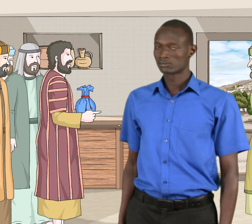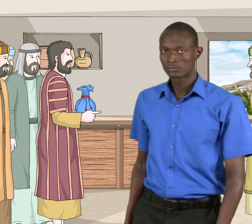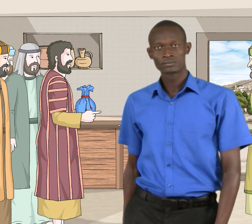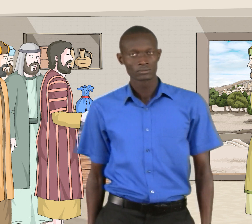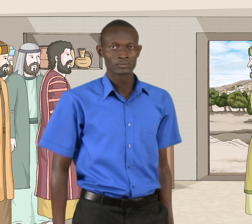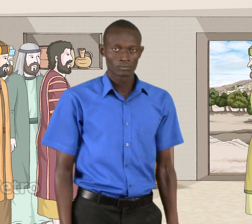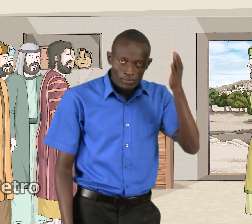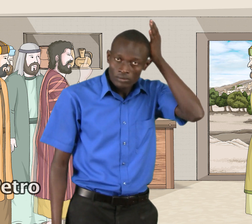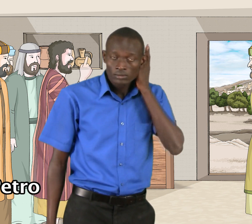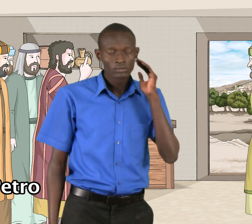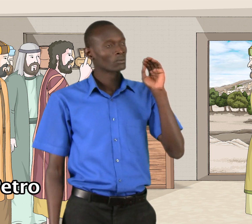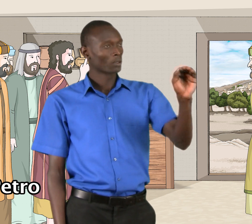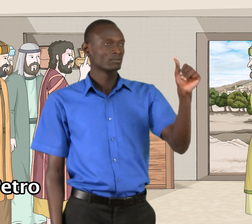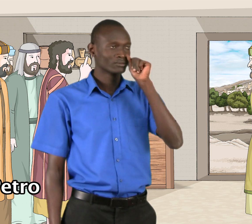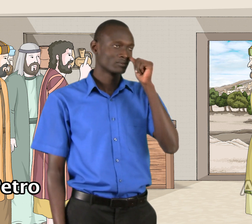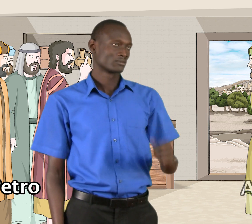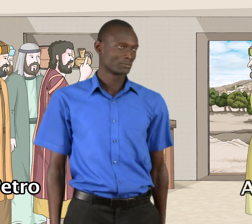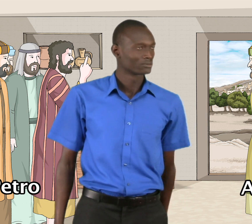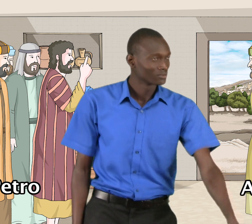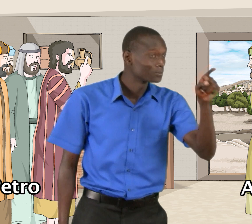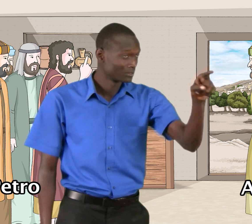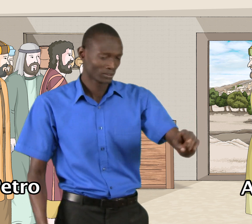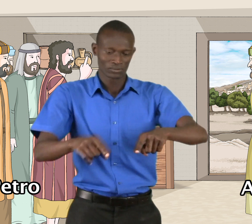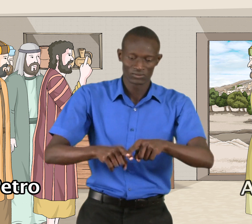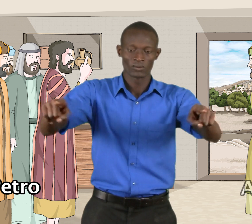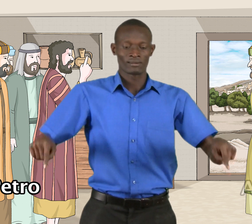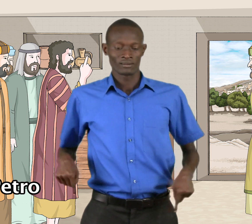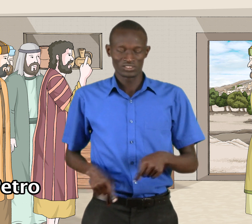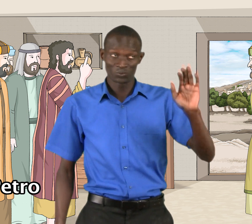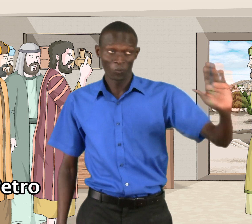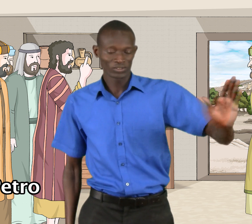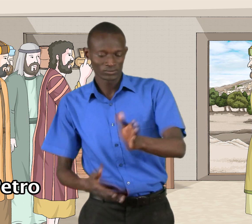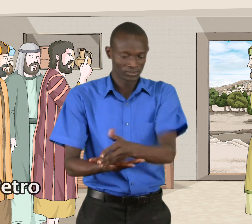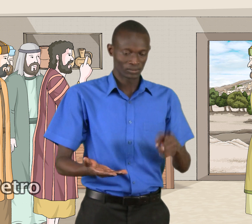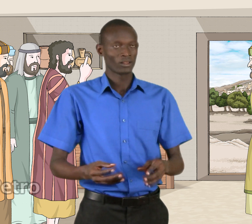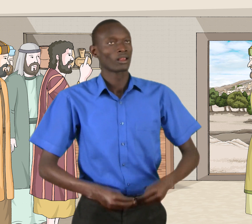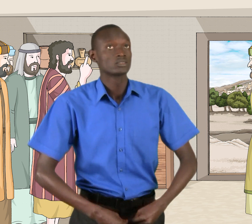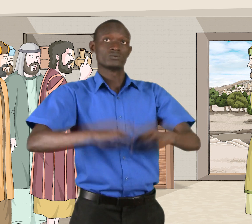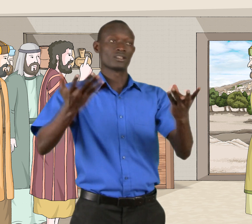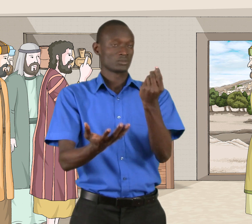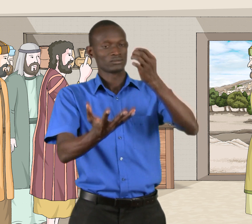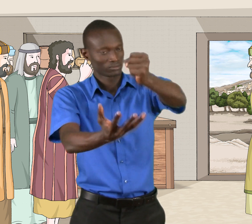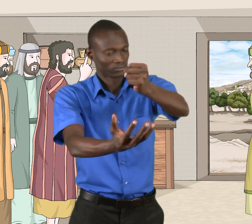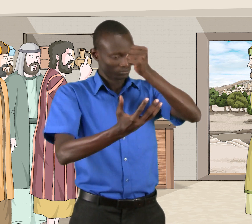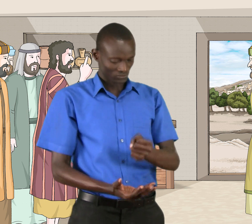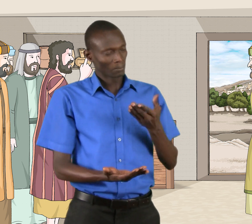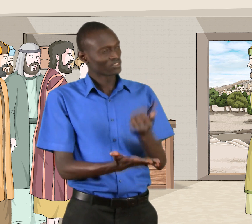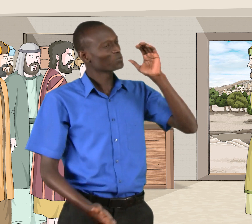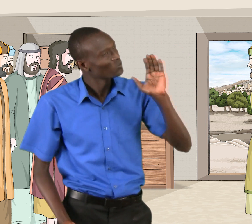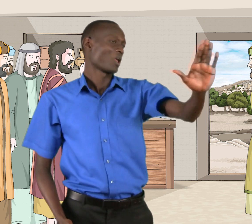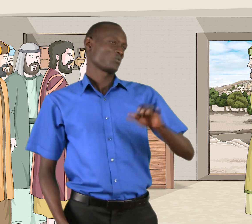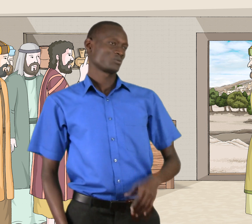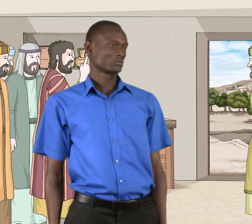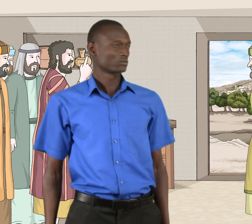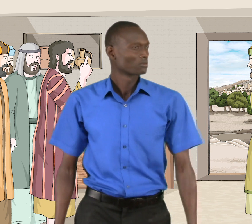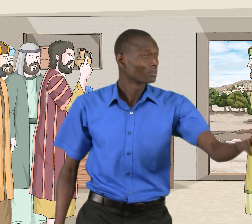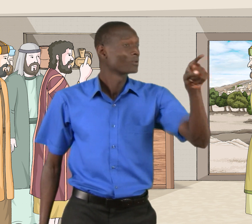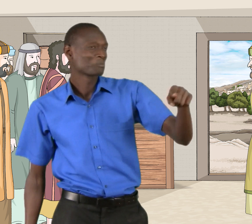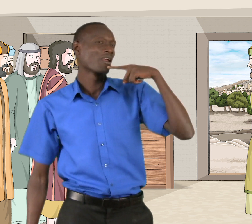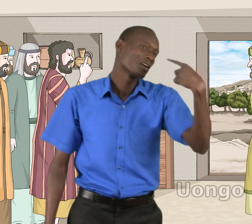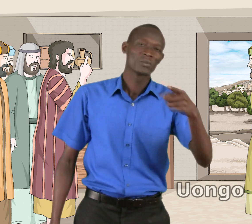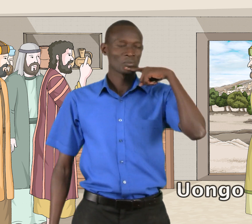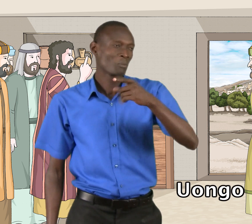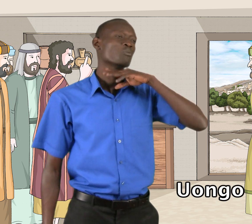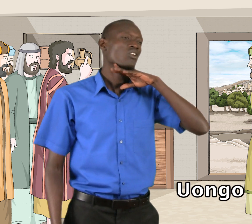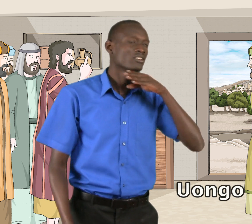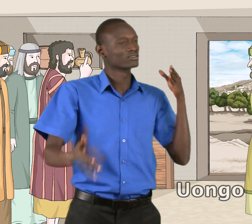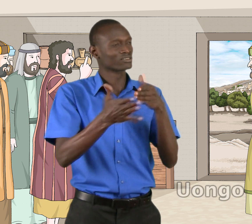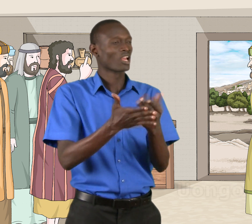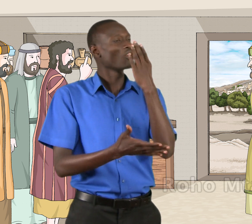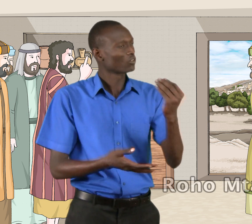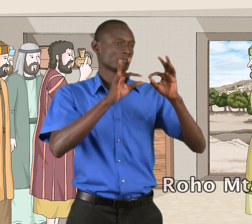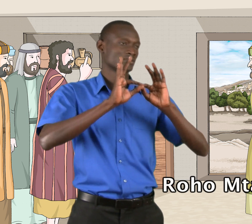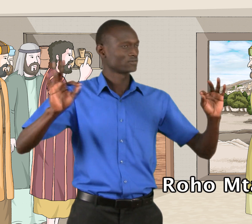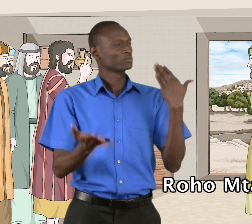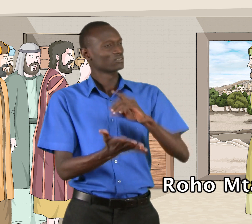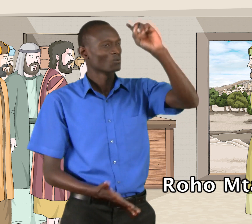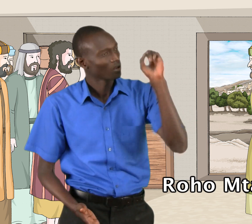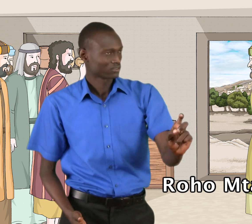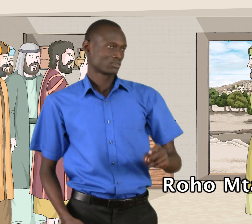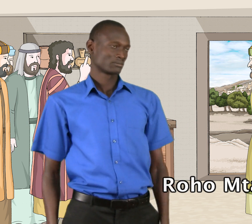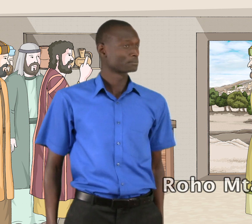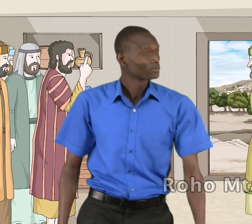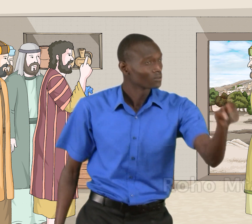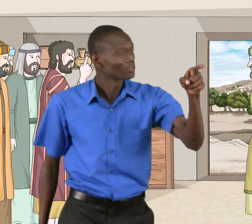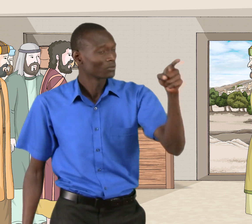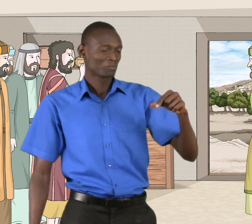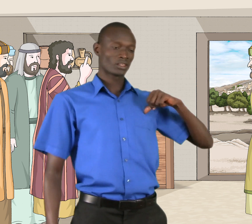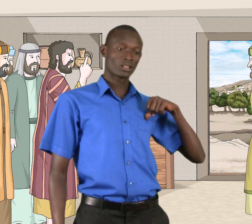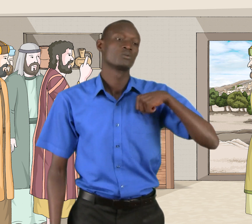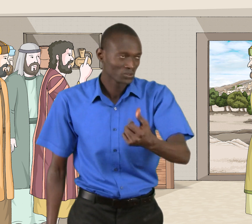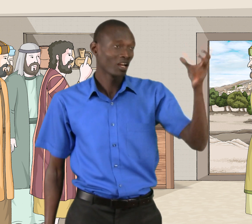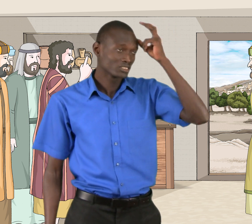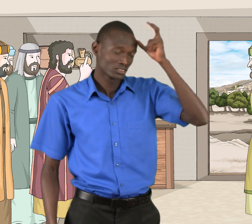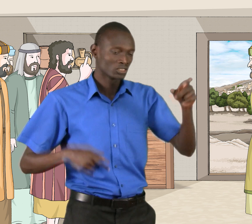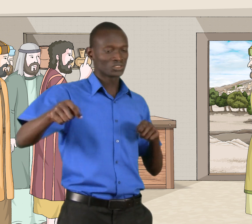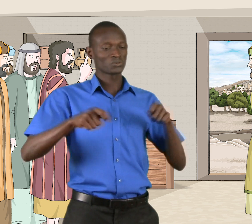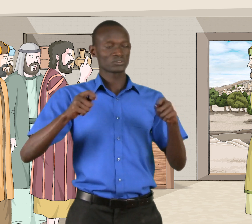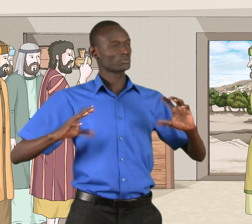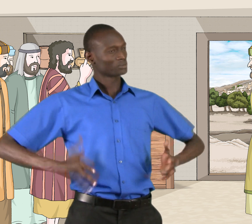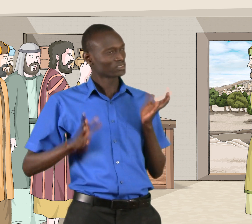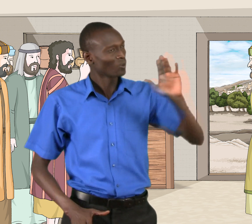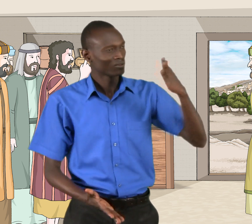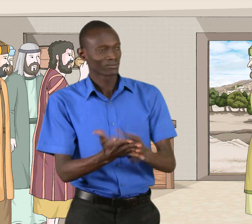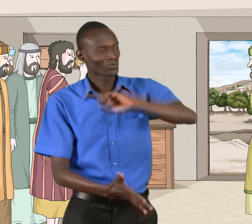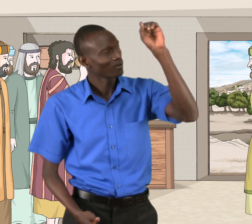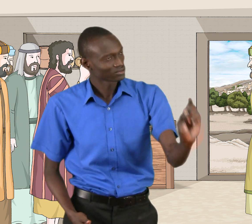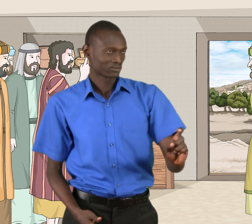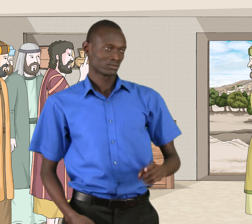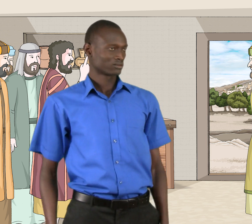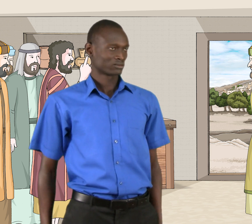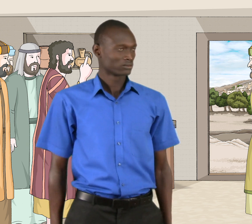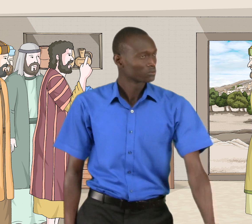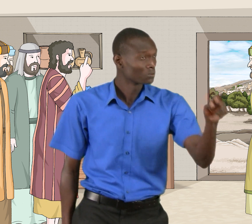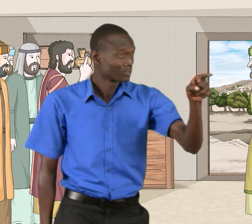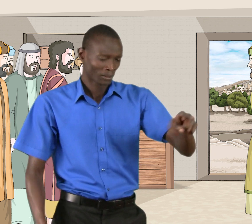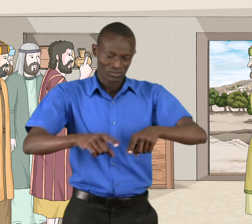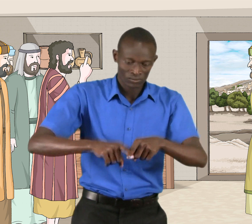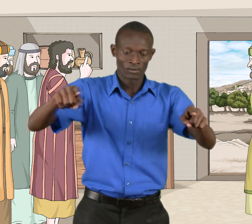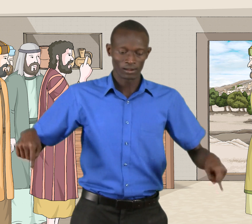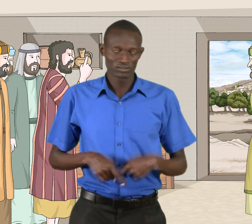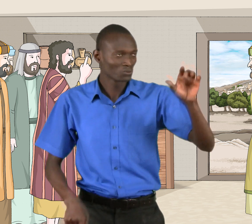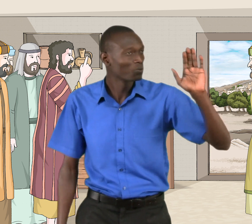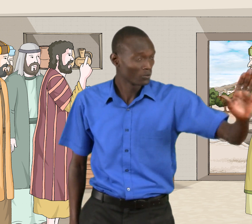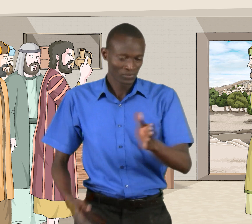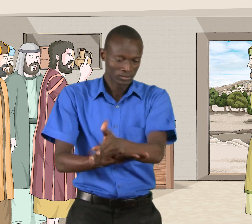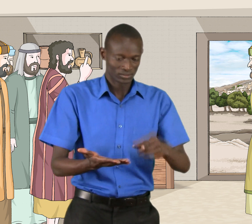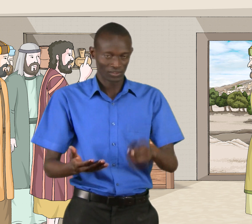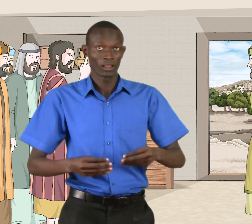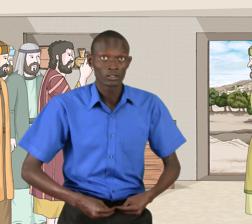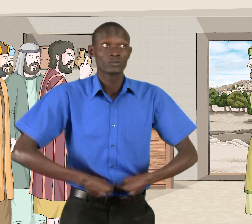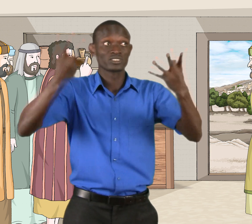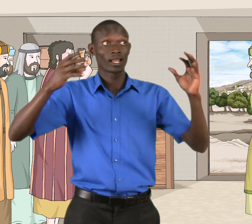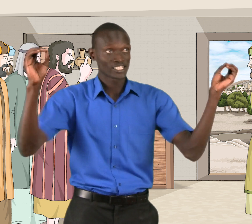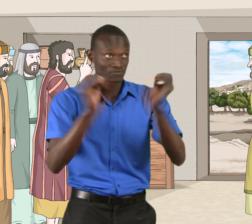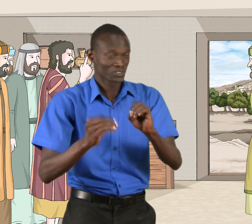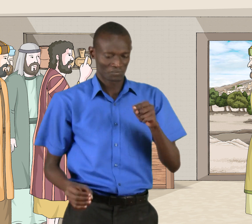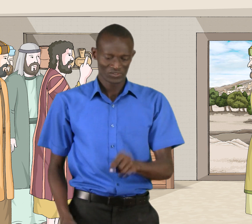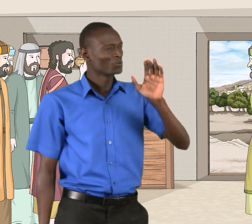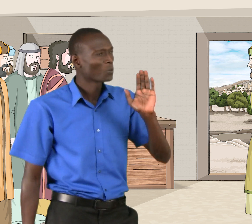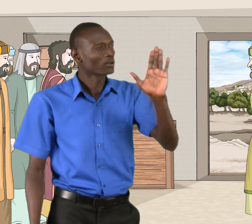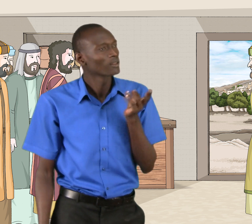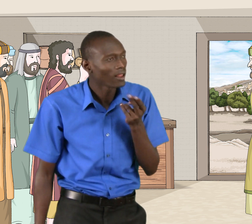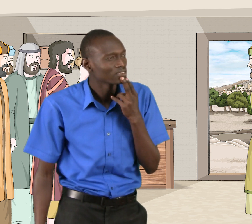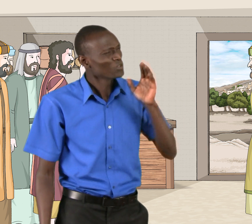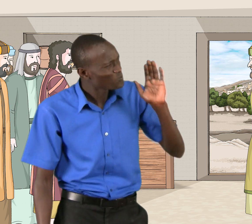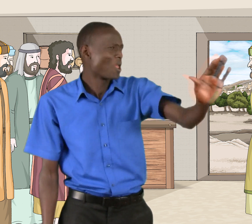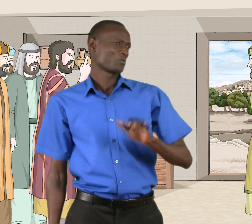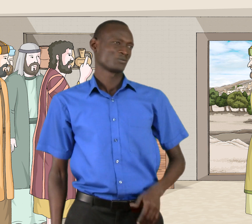Then Peter said, “Ananias, how is it that Satan has filled your heart to lie to the Holy Spirit and withhold some of the proceeds from the land?